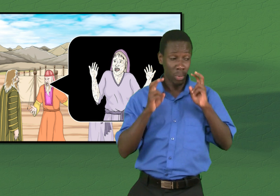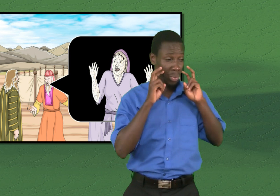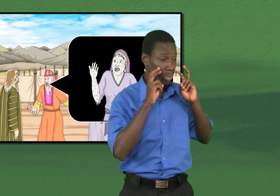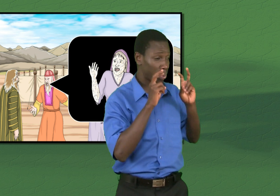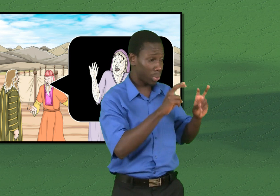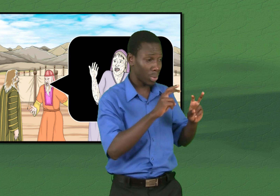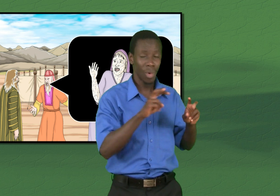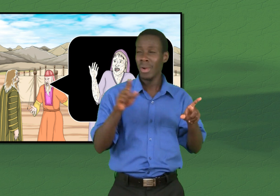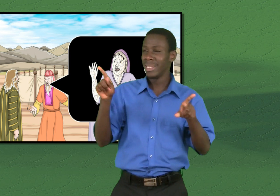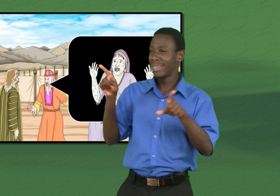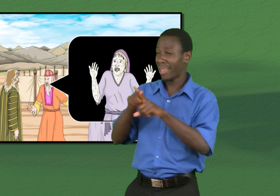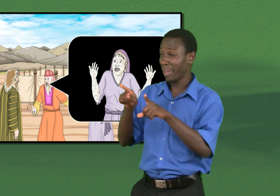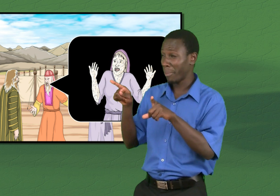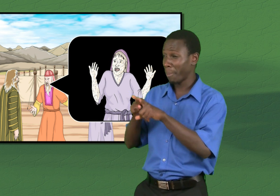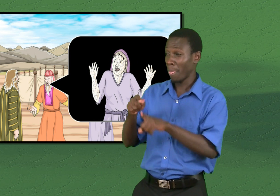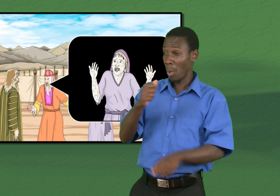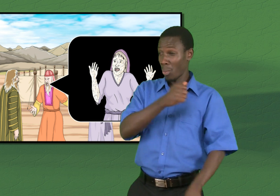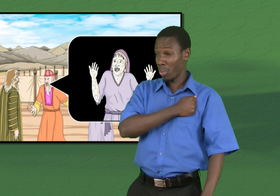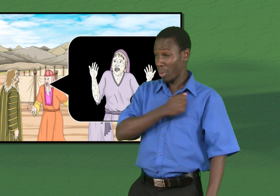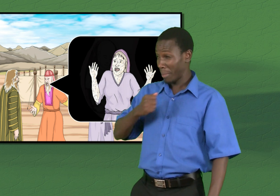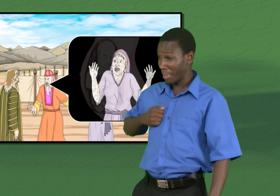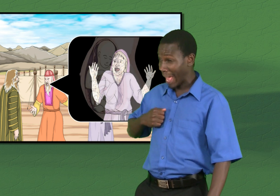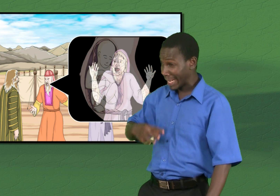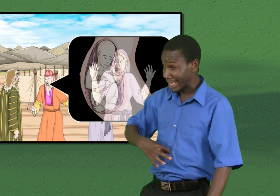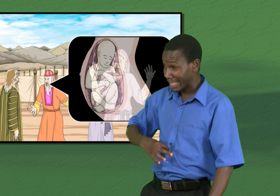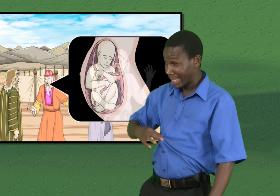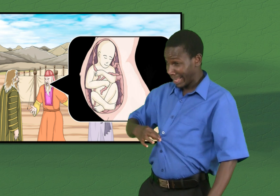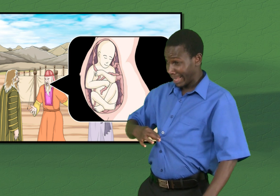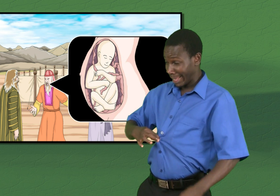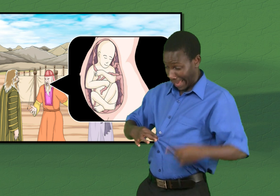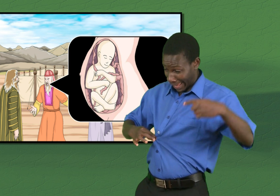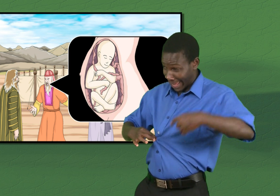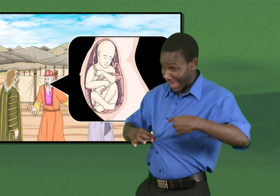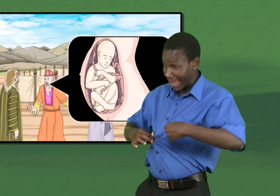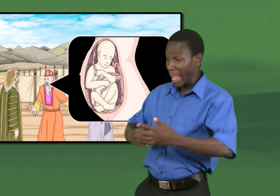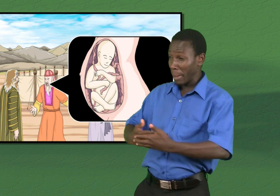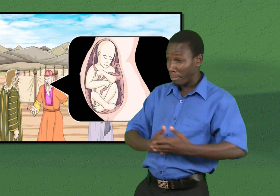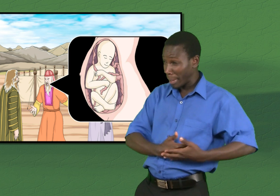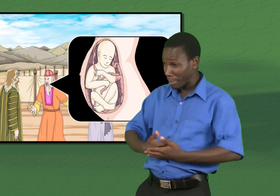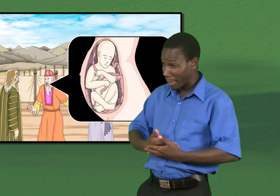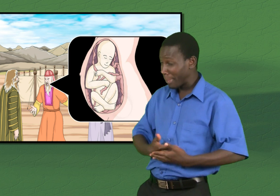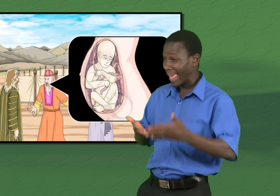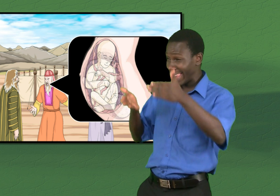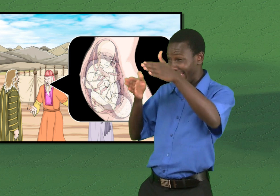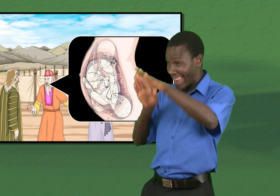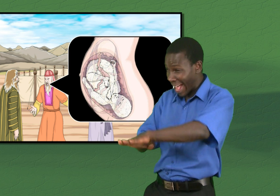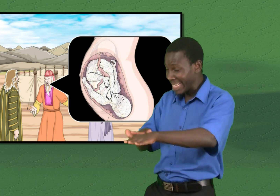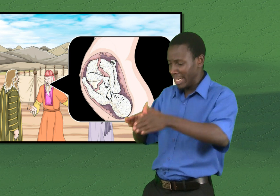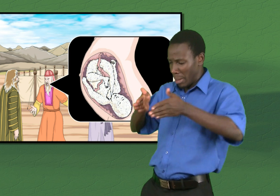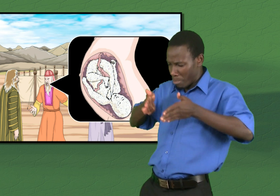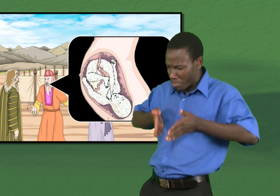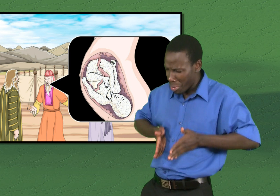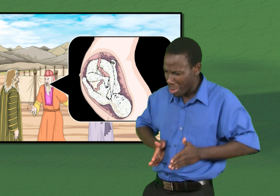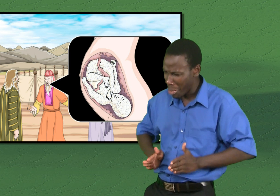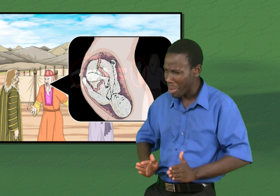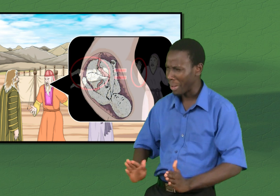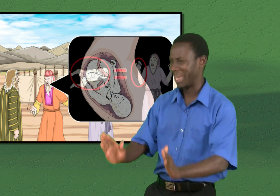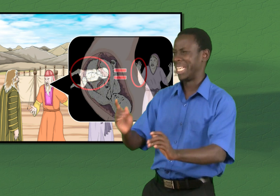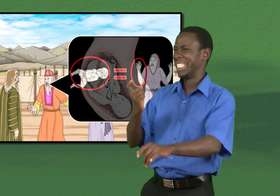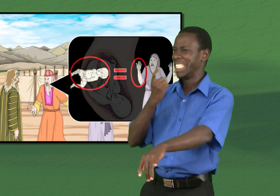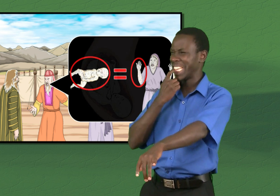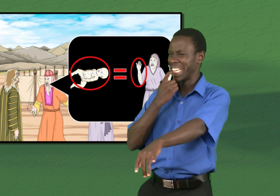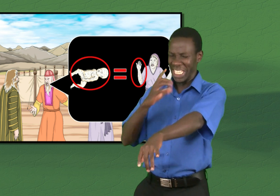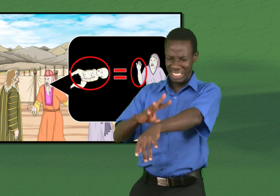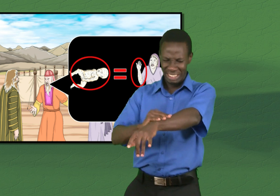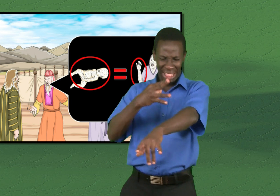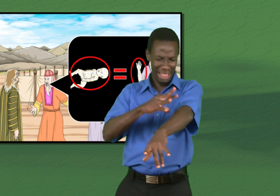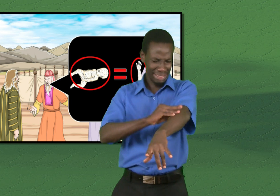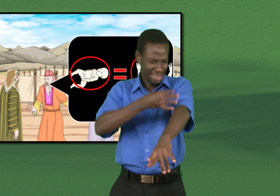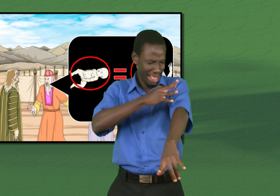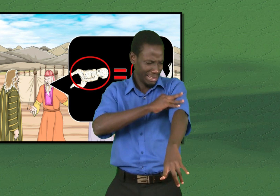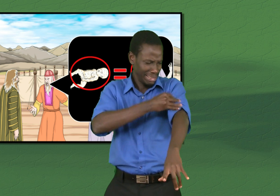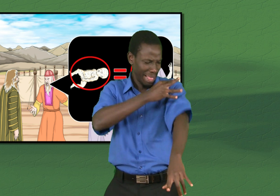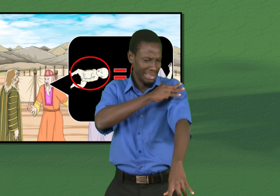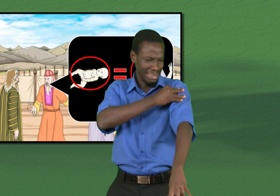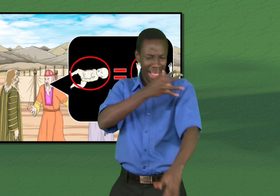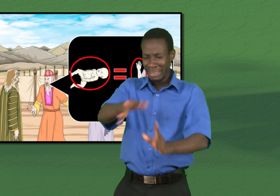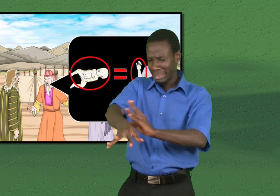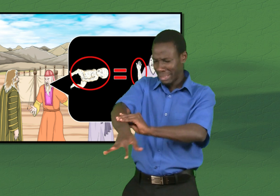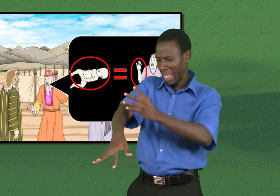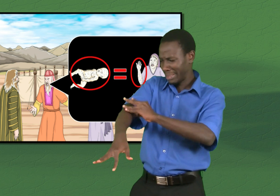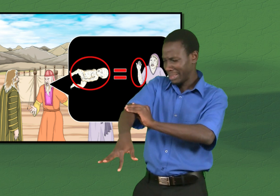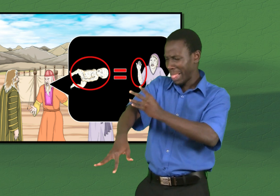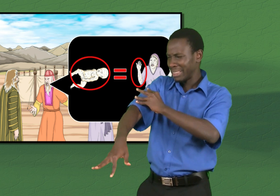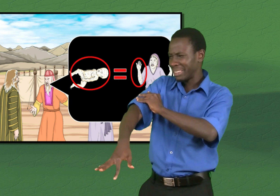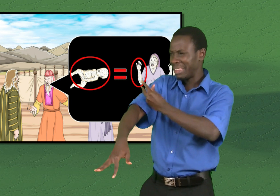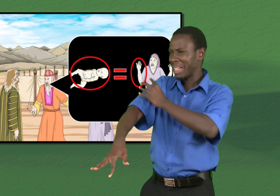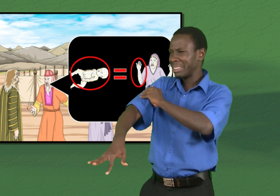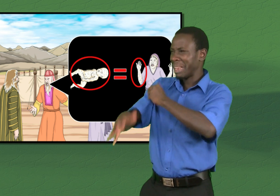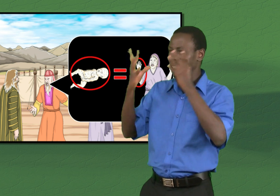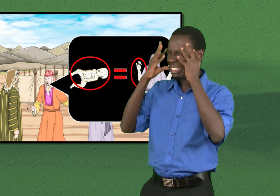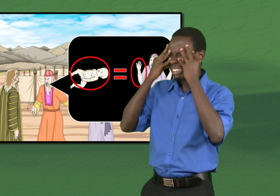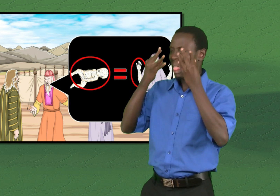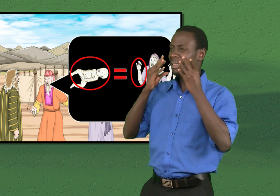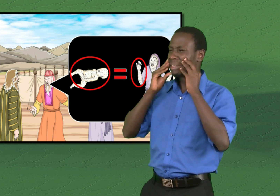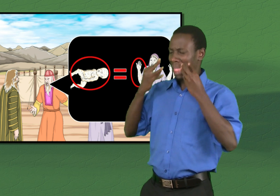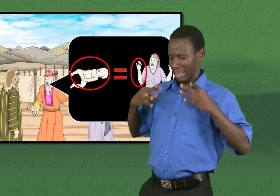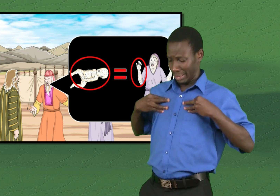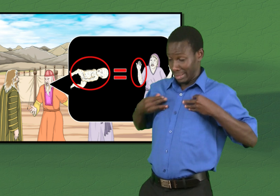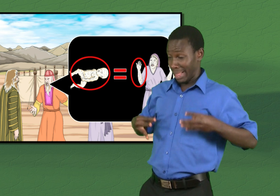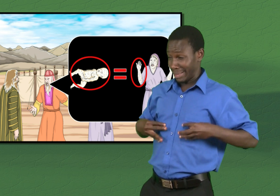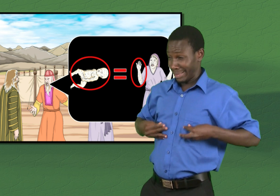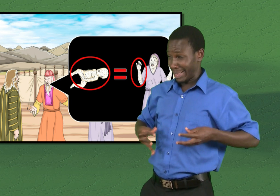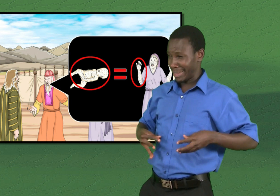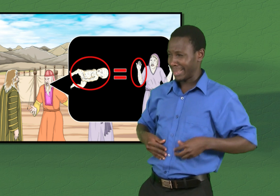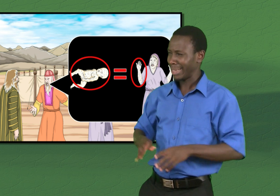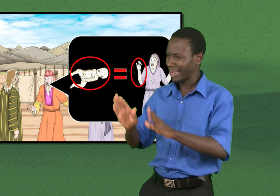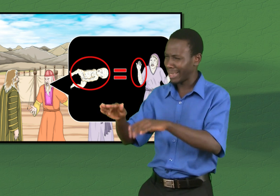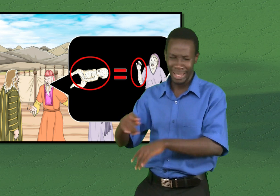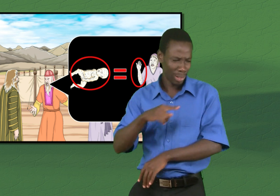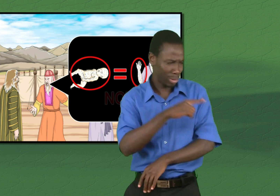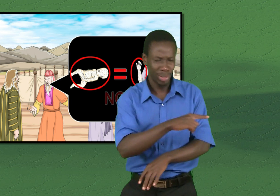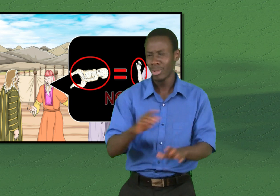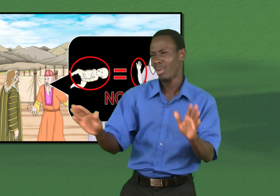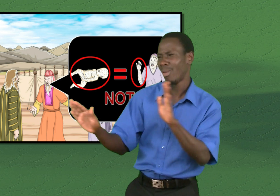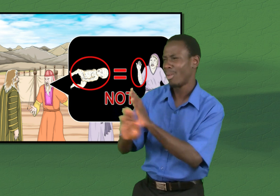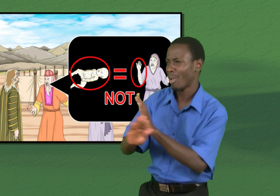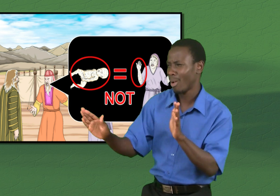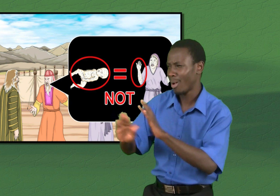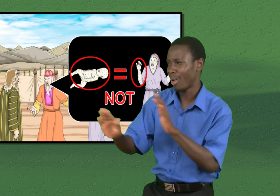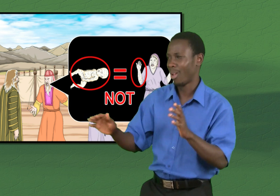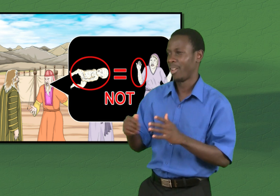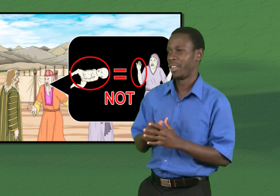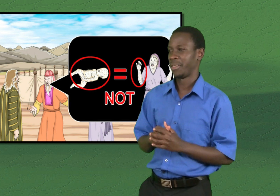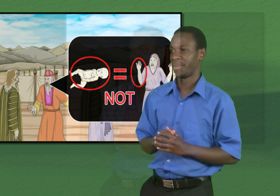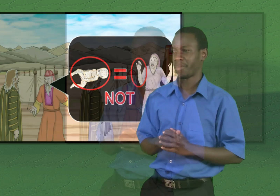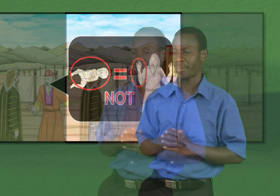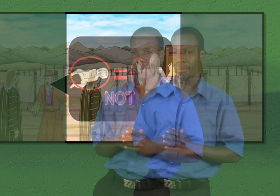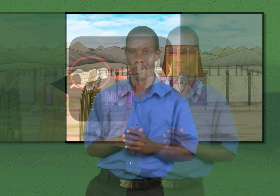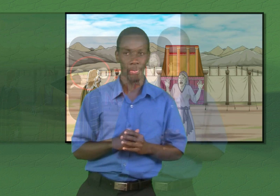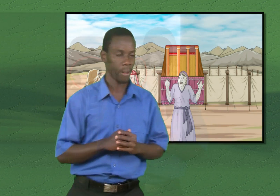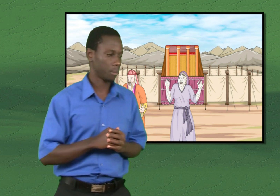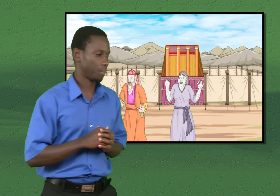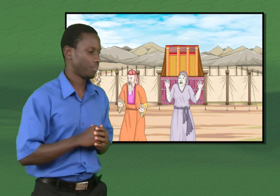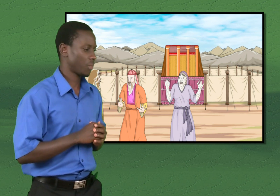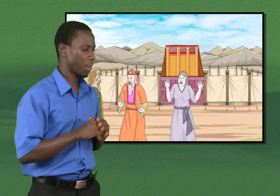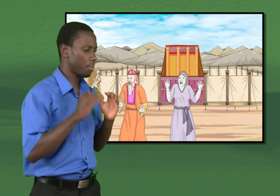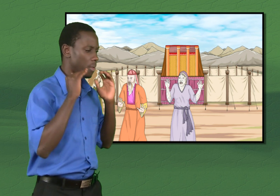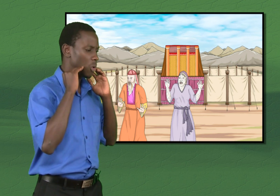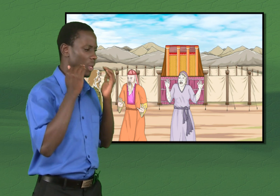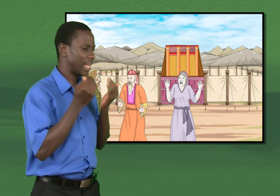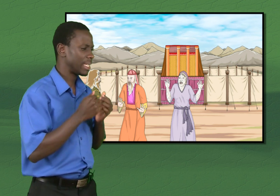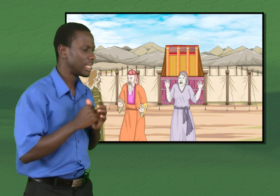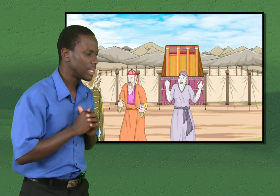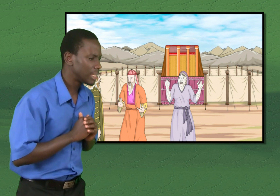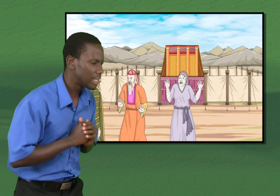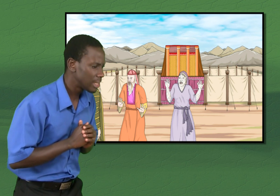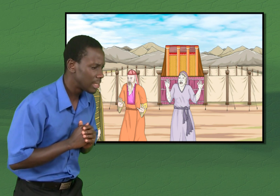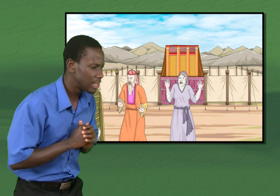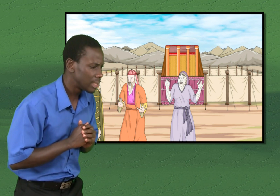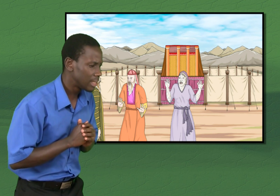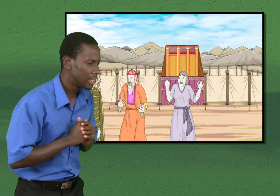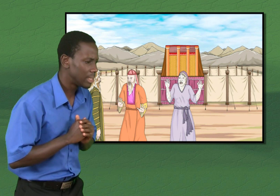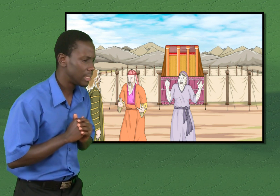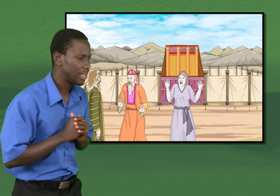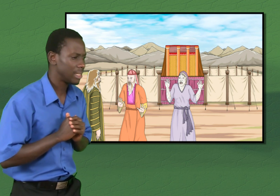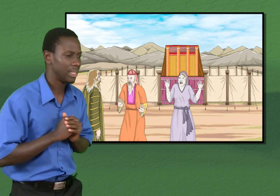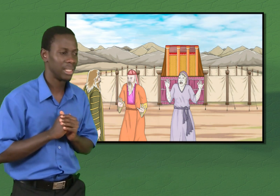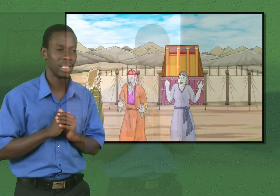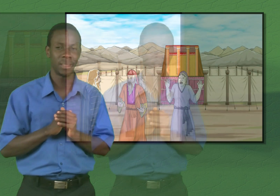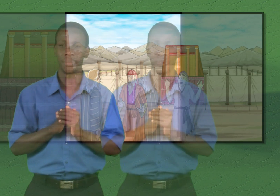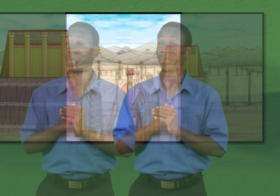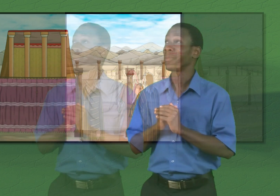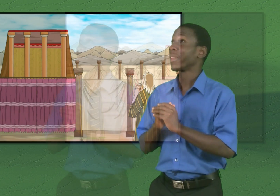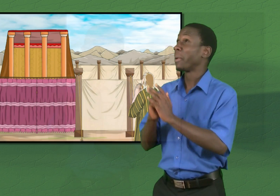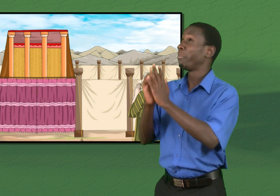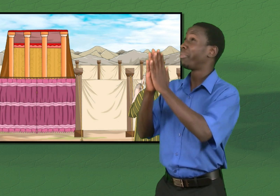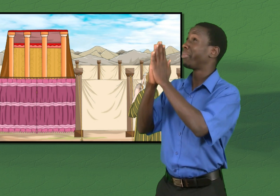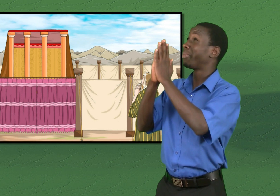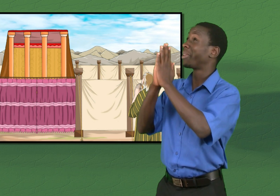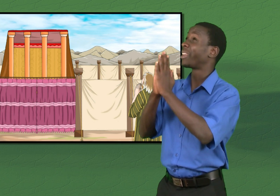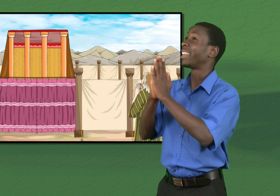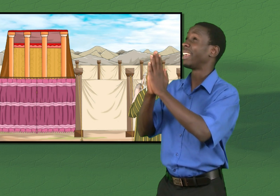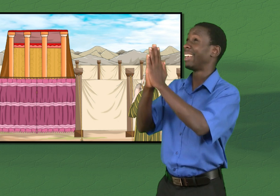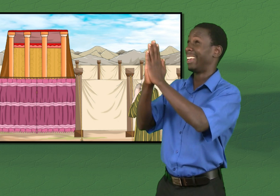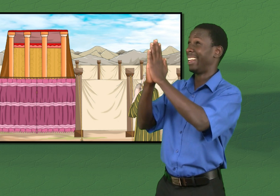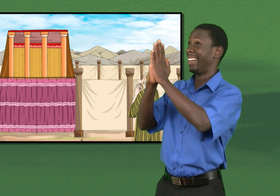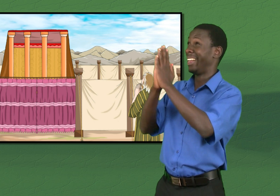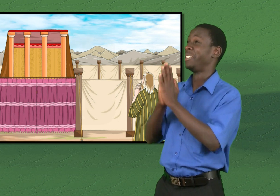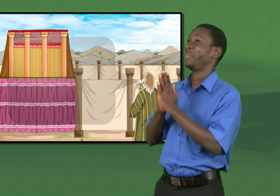Please do not let her be like a stillborn infant whose flesh is half consumed when he comes out of his mother’s womb.”